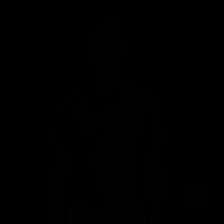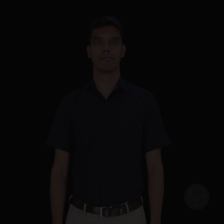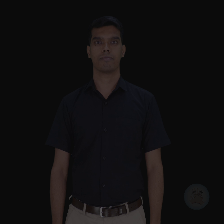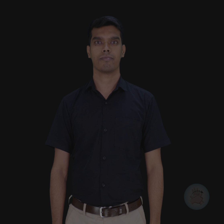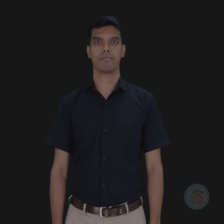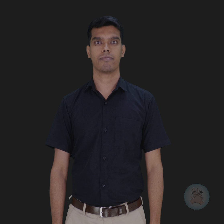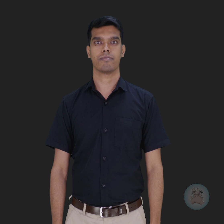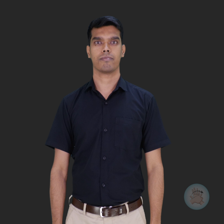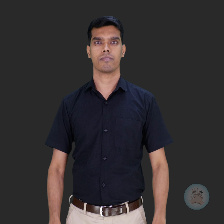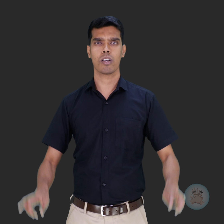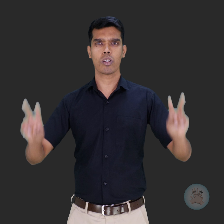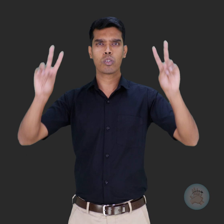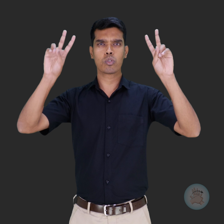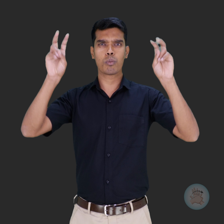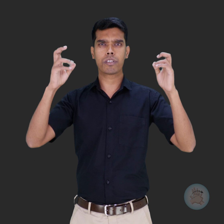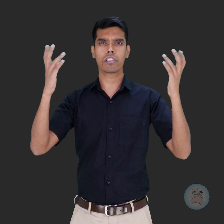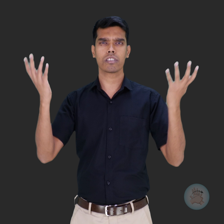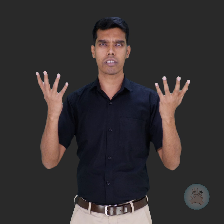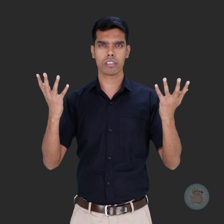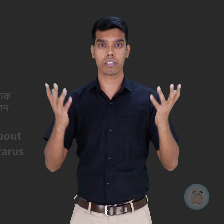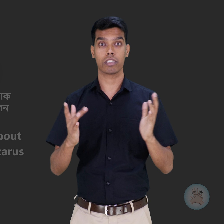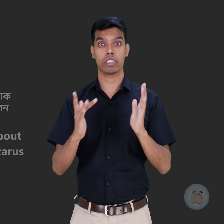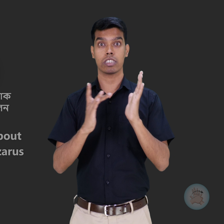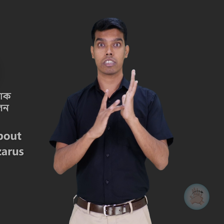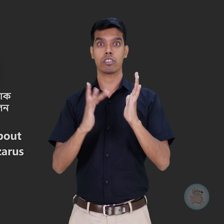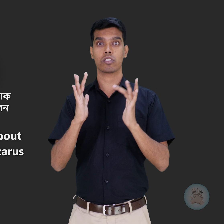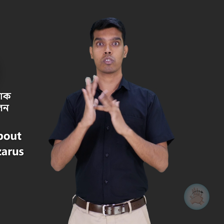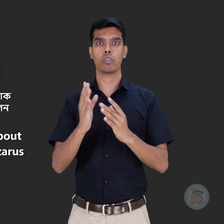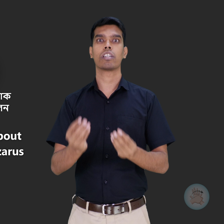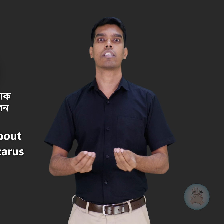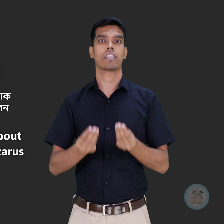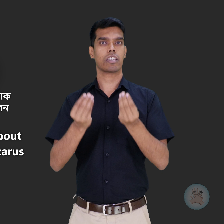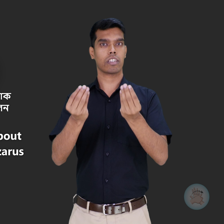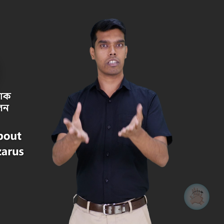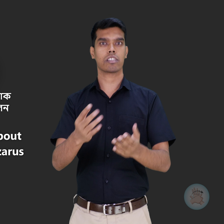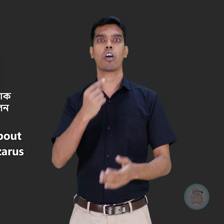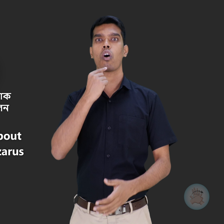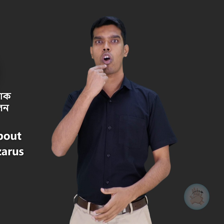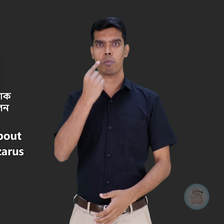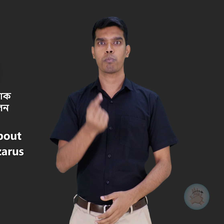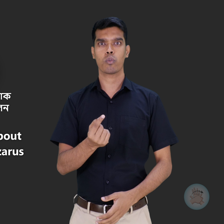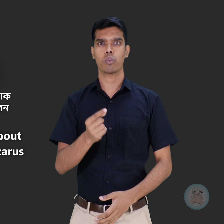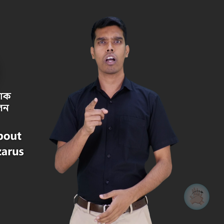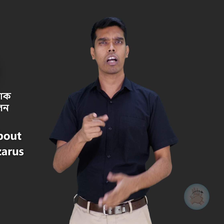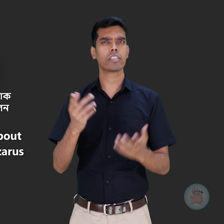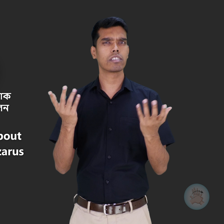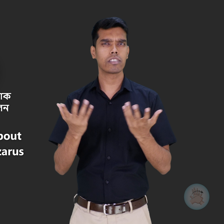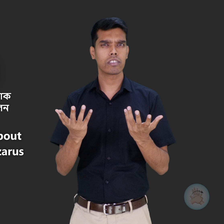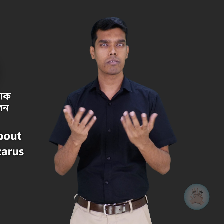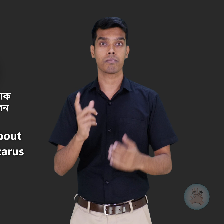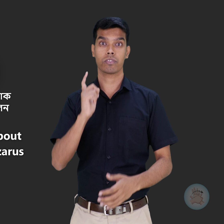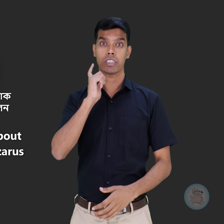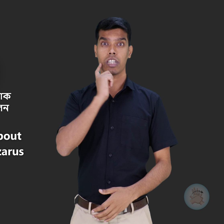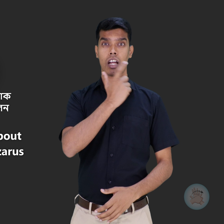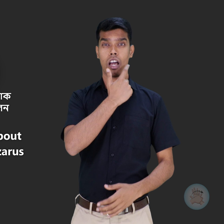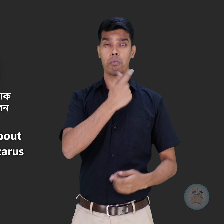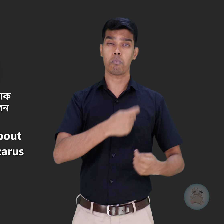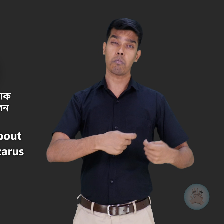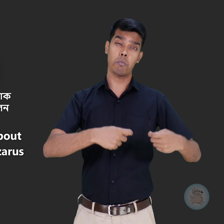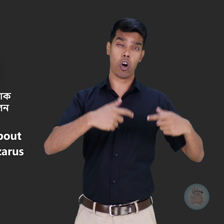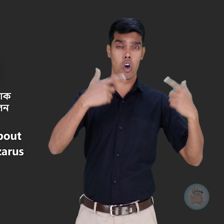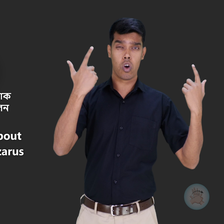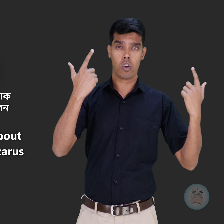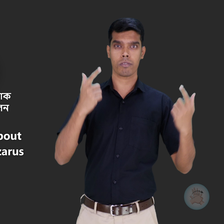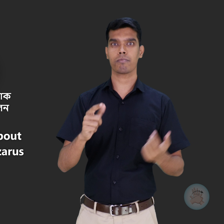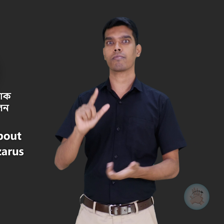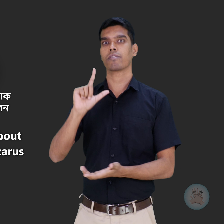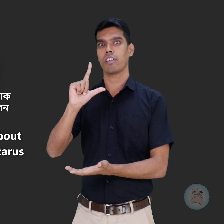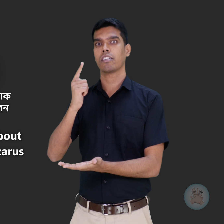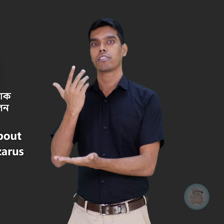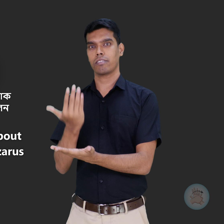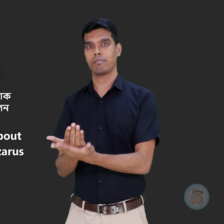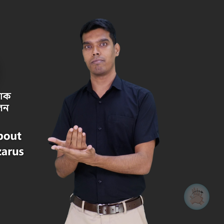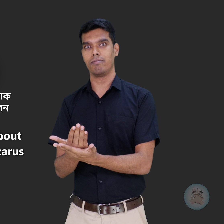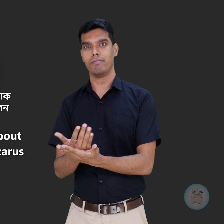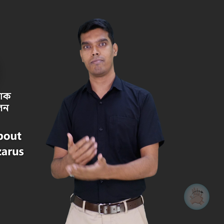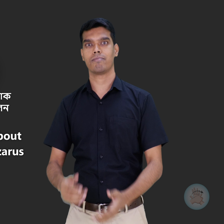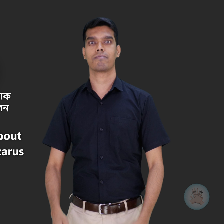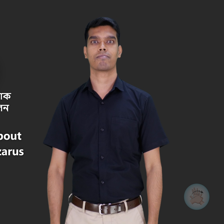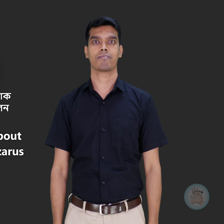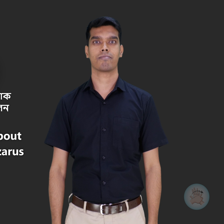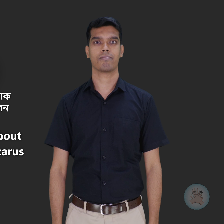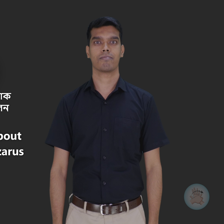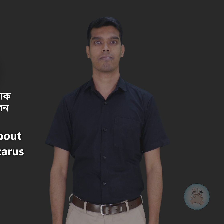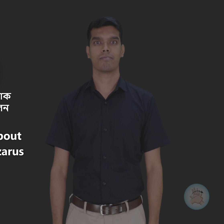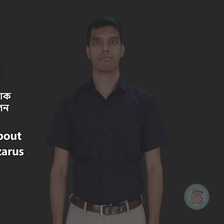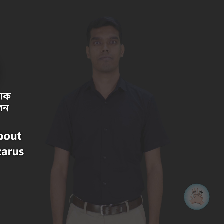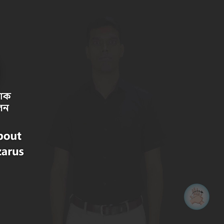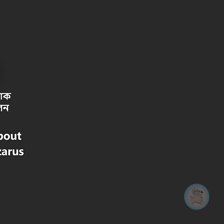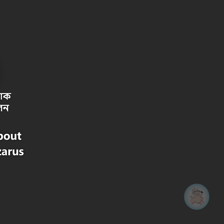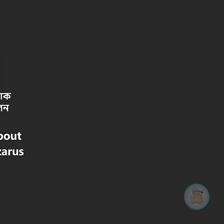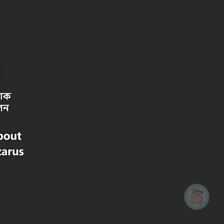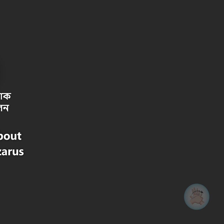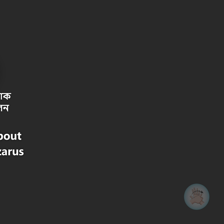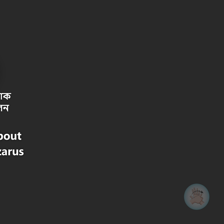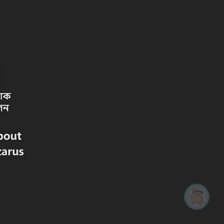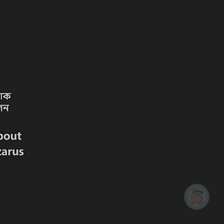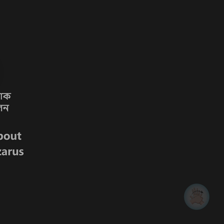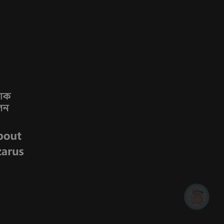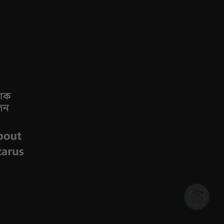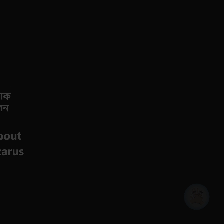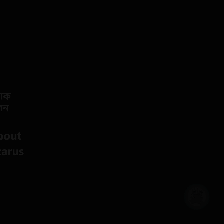Jesus gives a story about the rich man and Lazarus